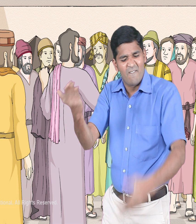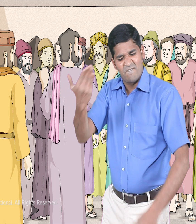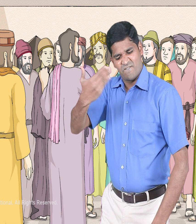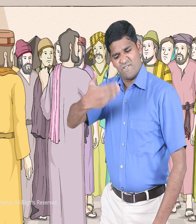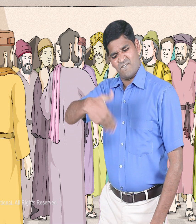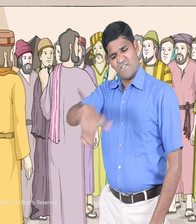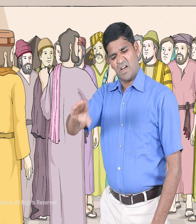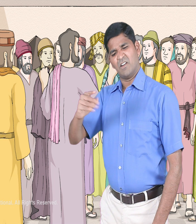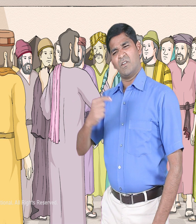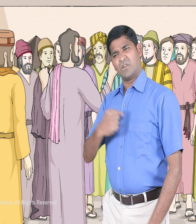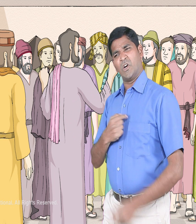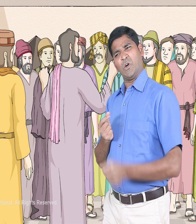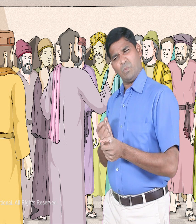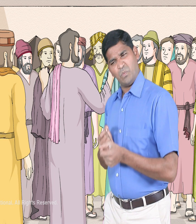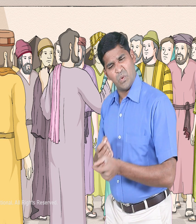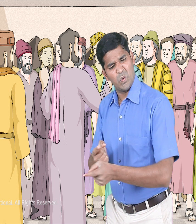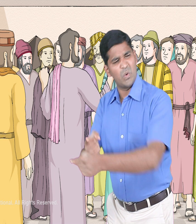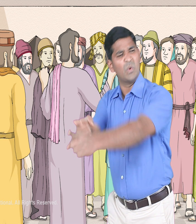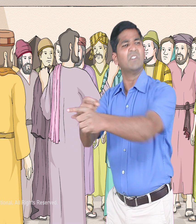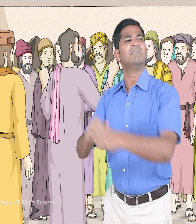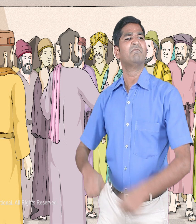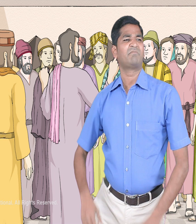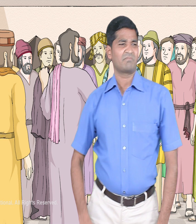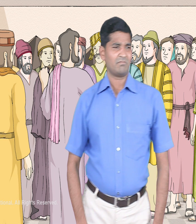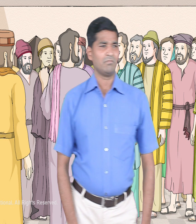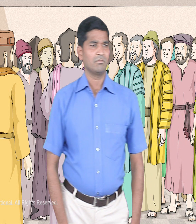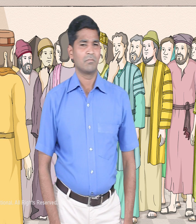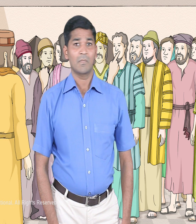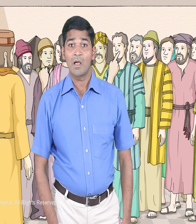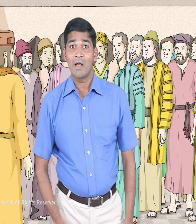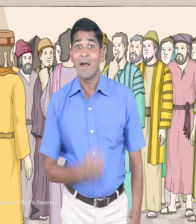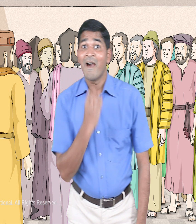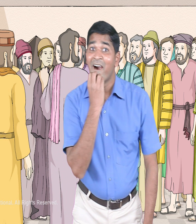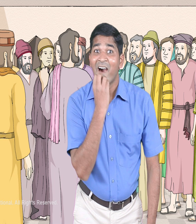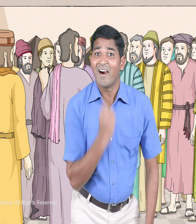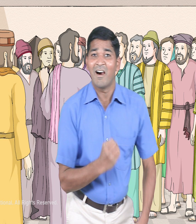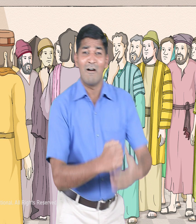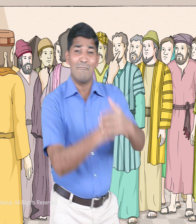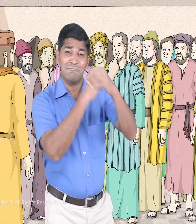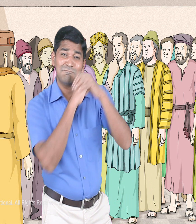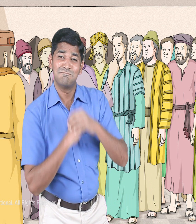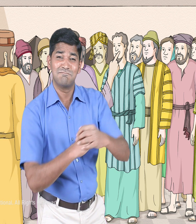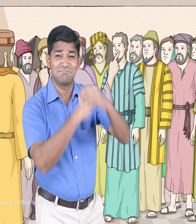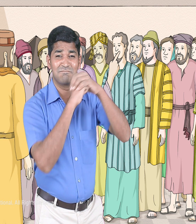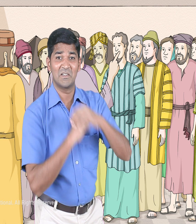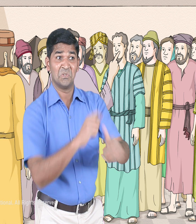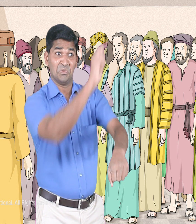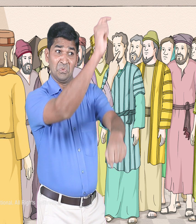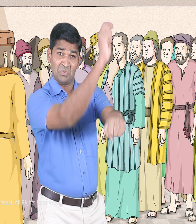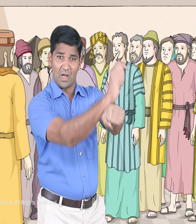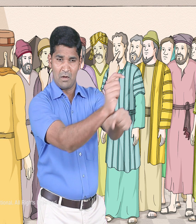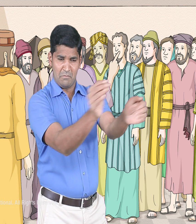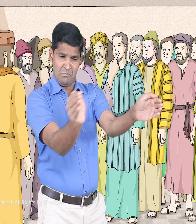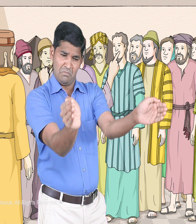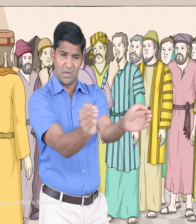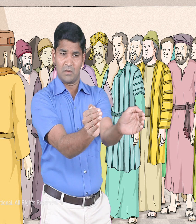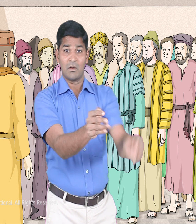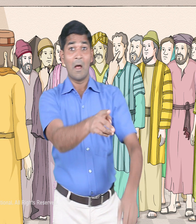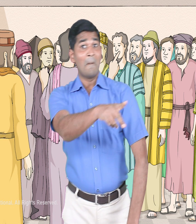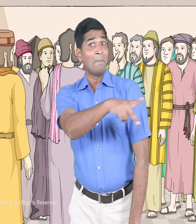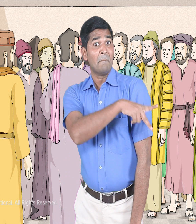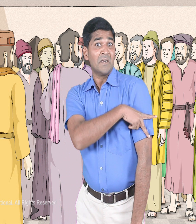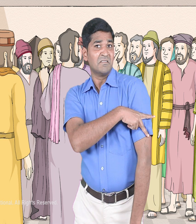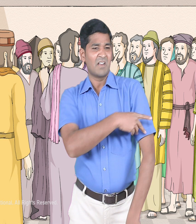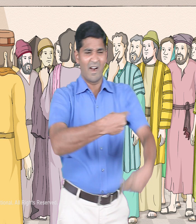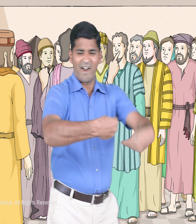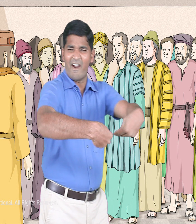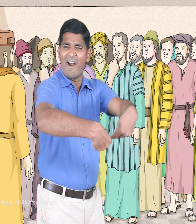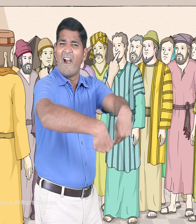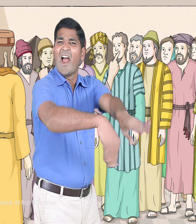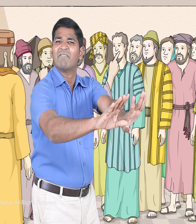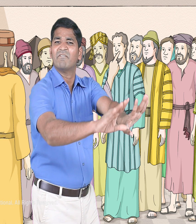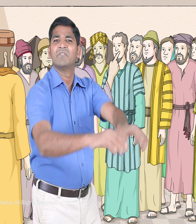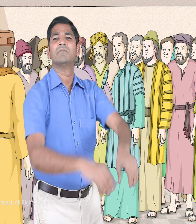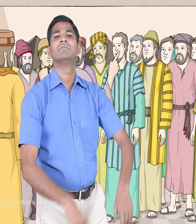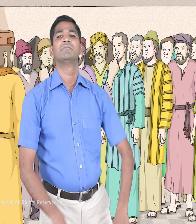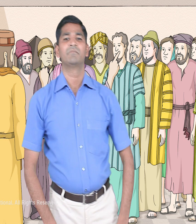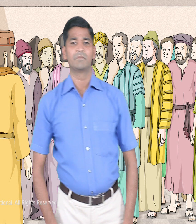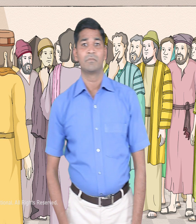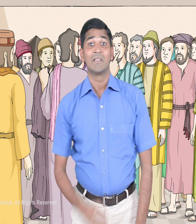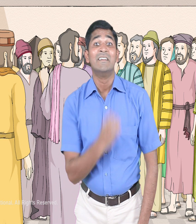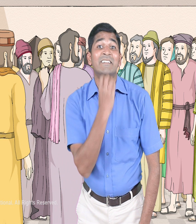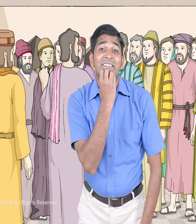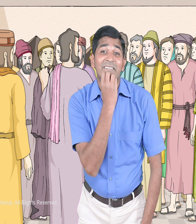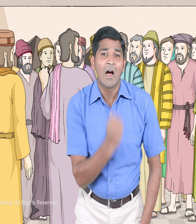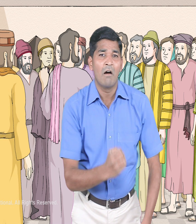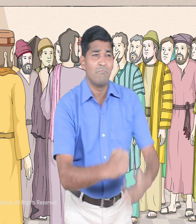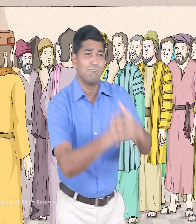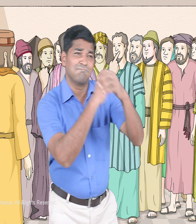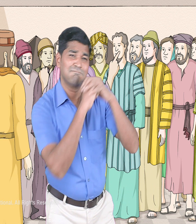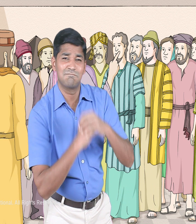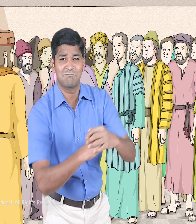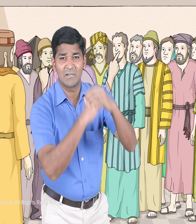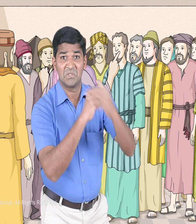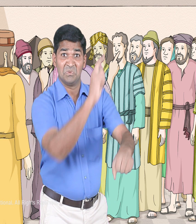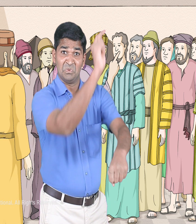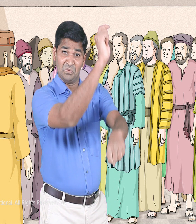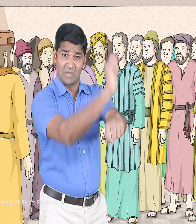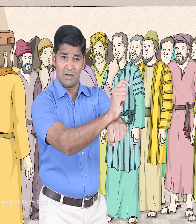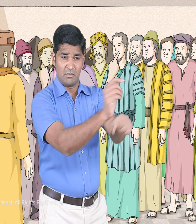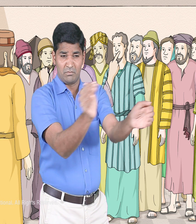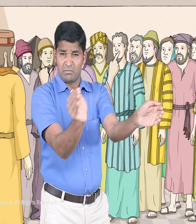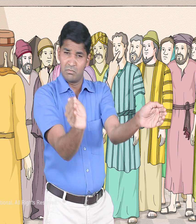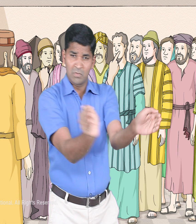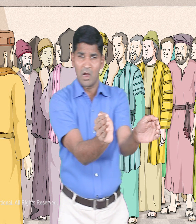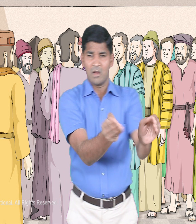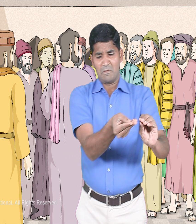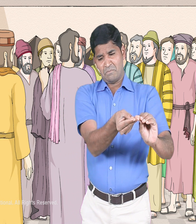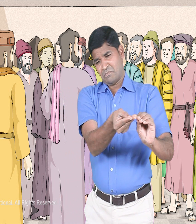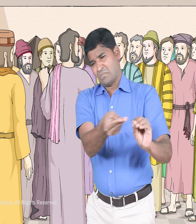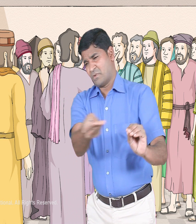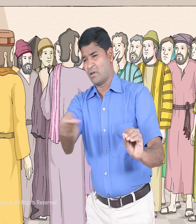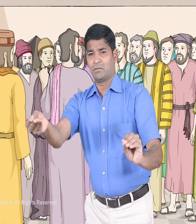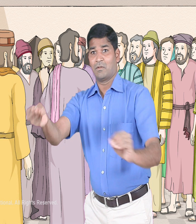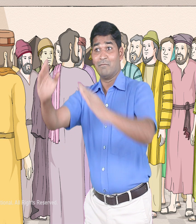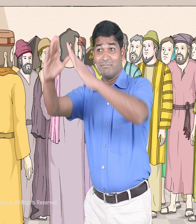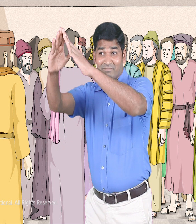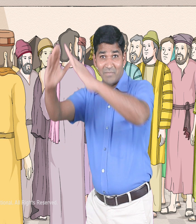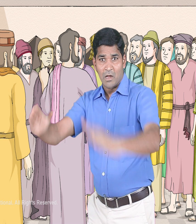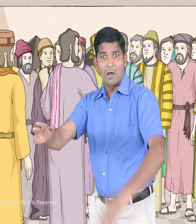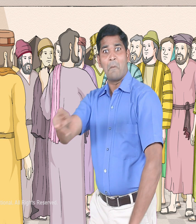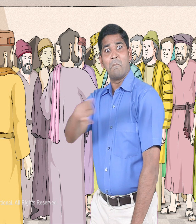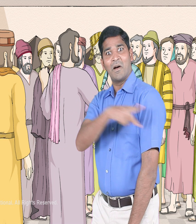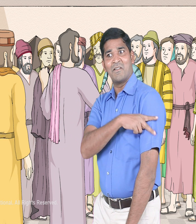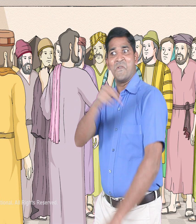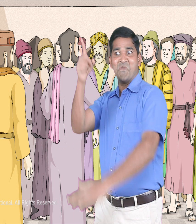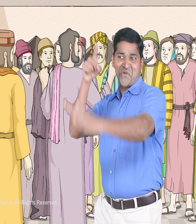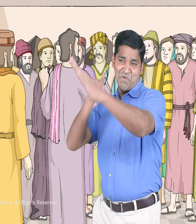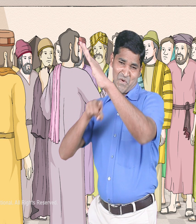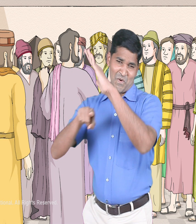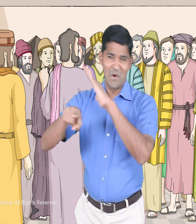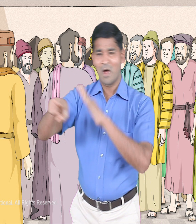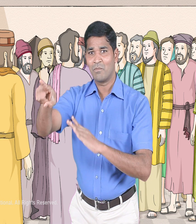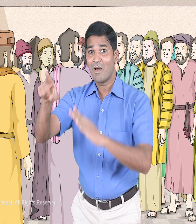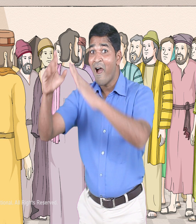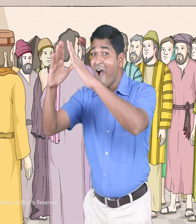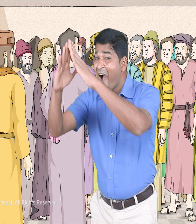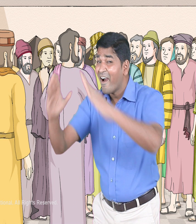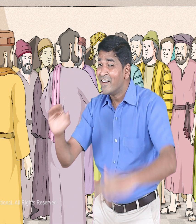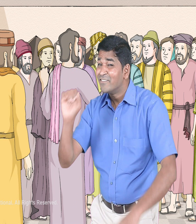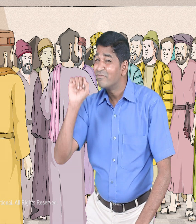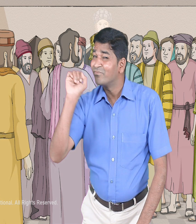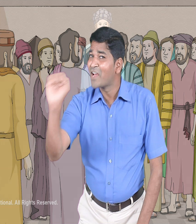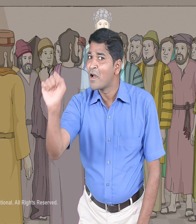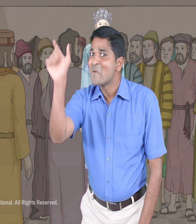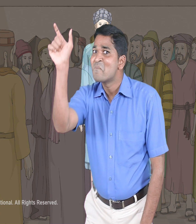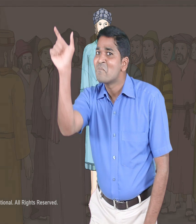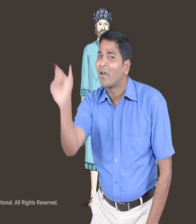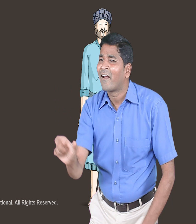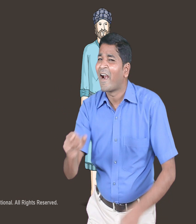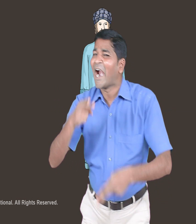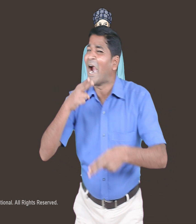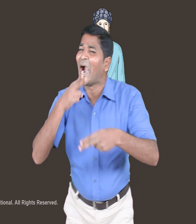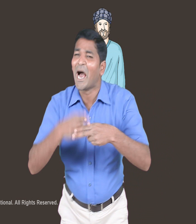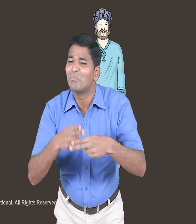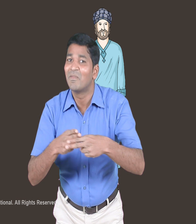I am innocent of it. From now on I will go to the Gentiles.”